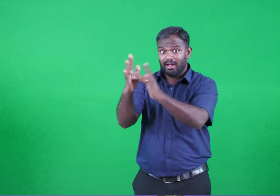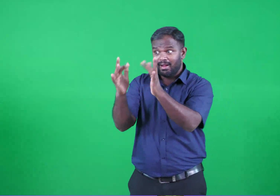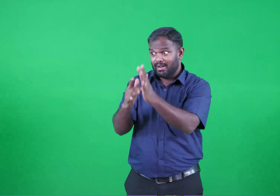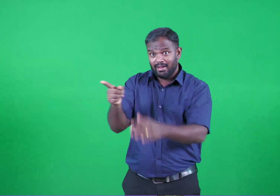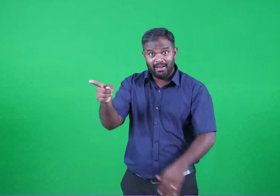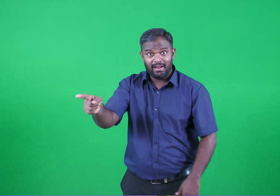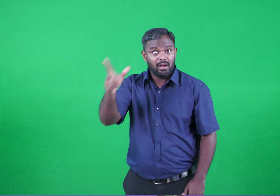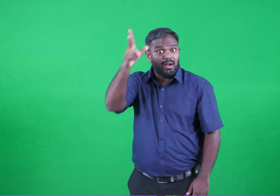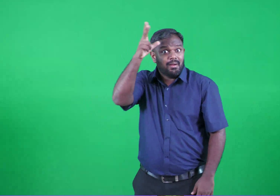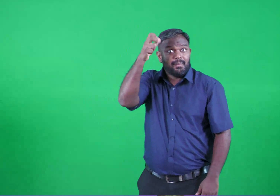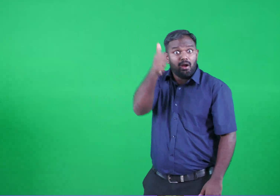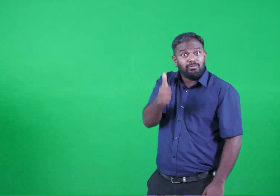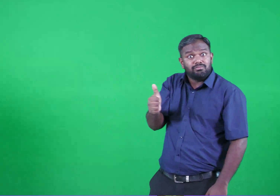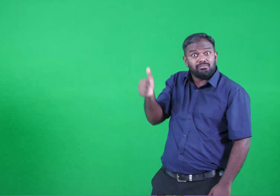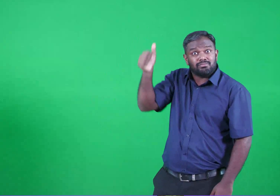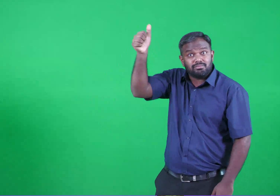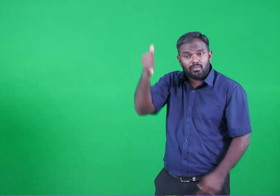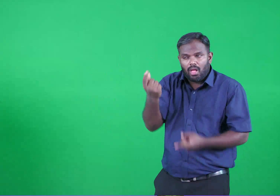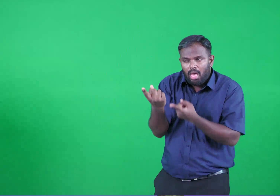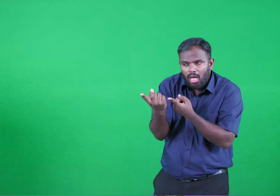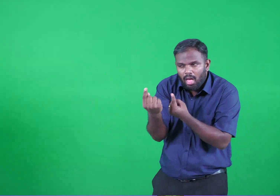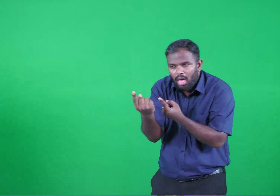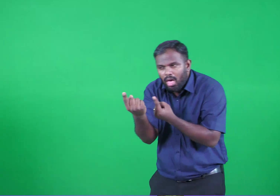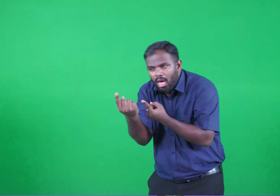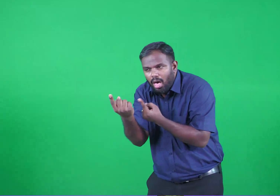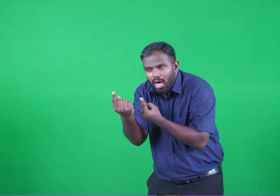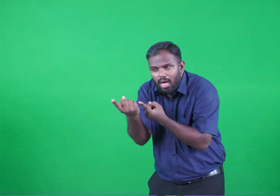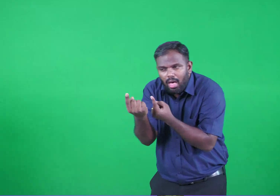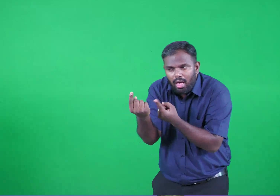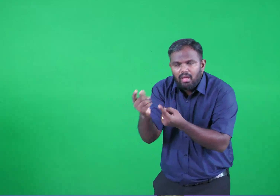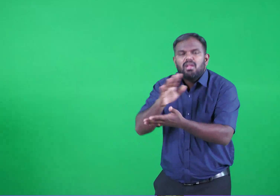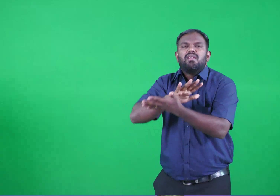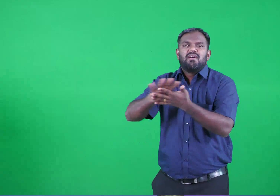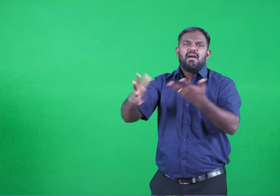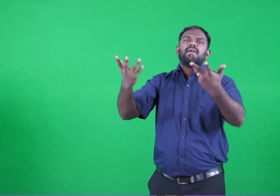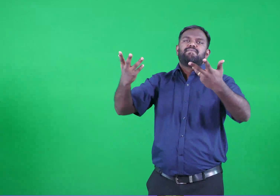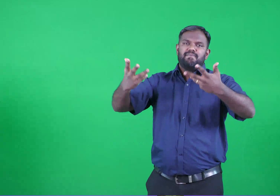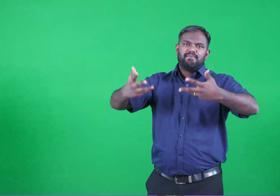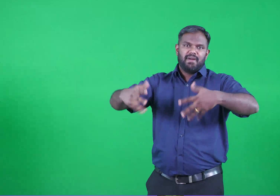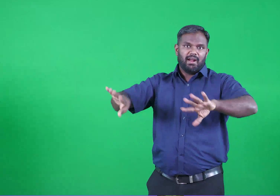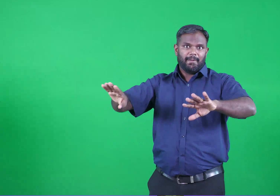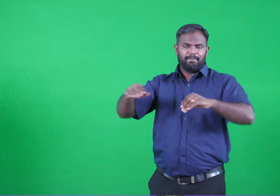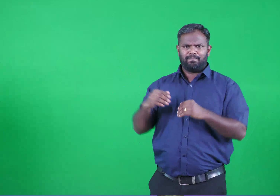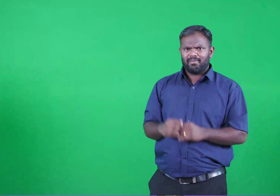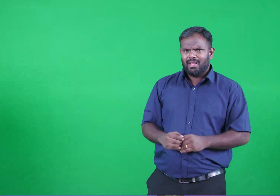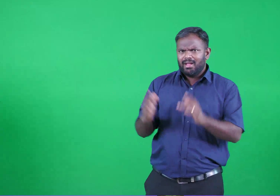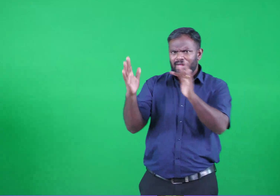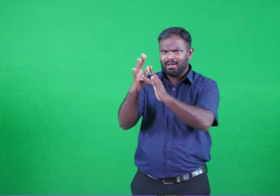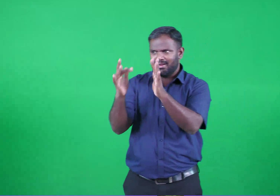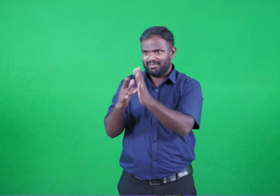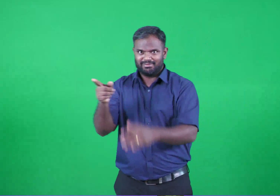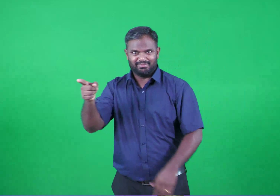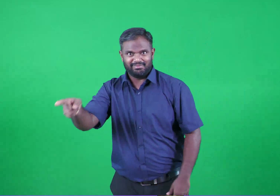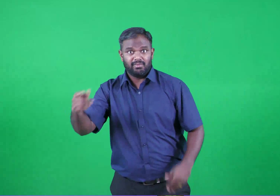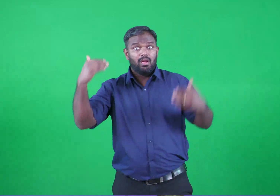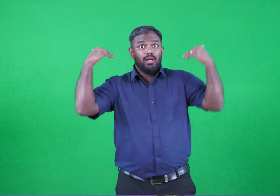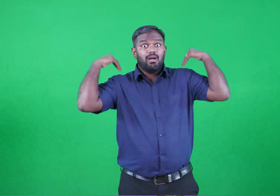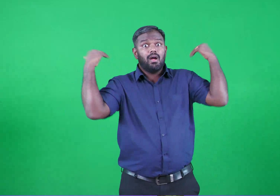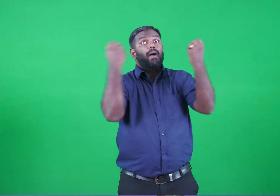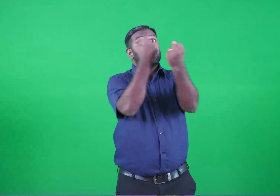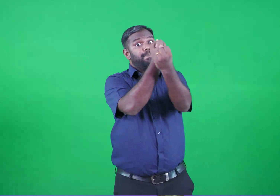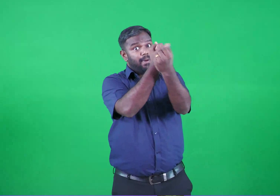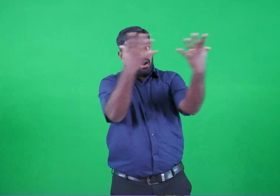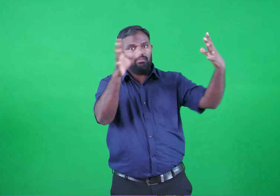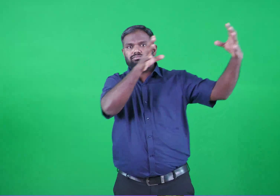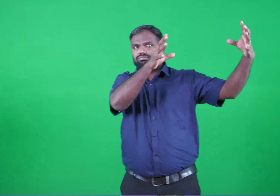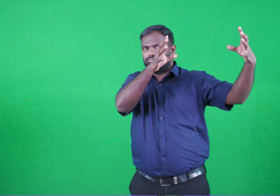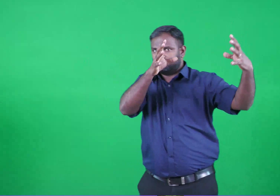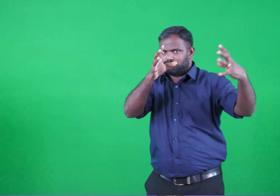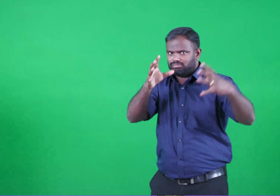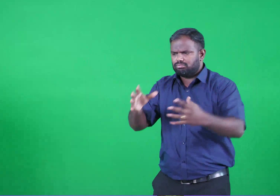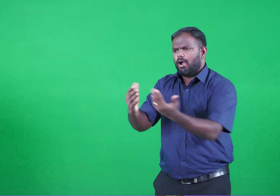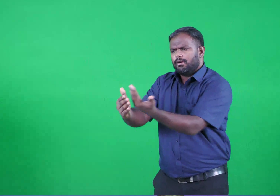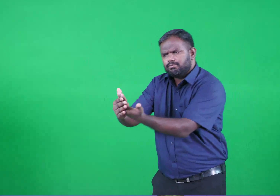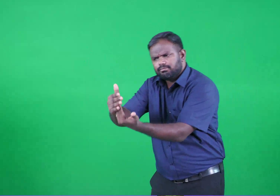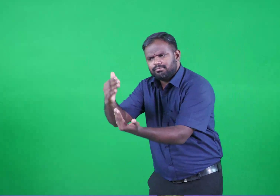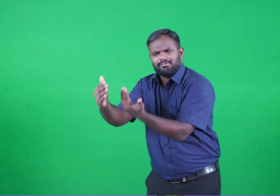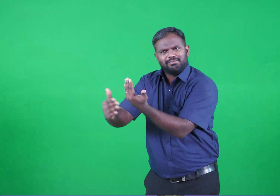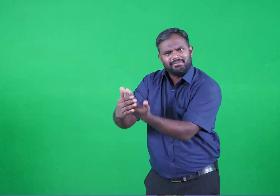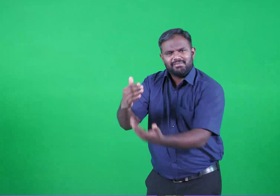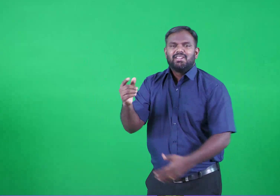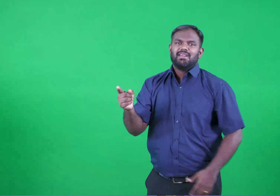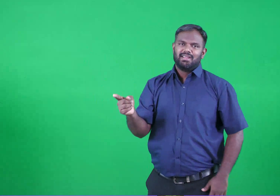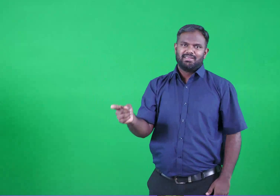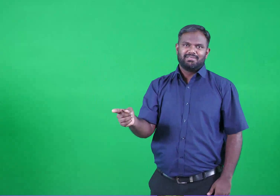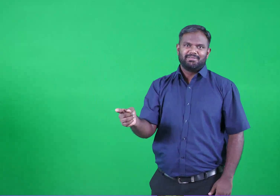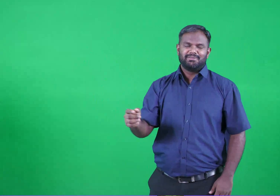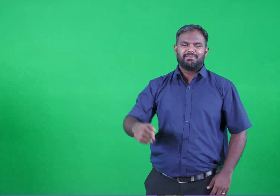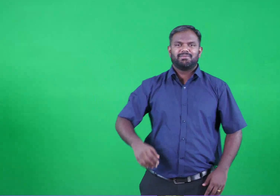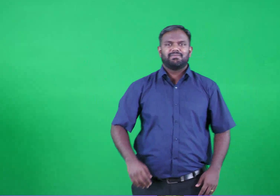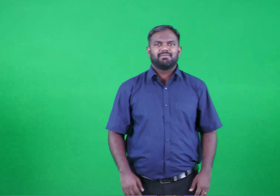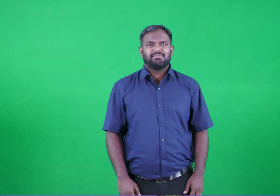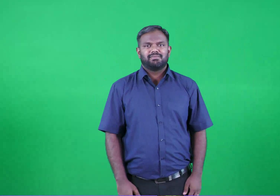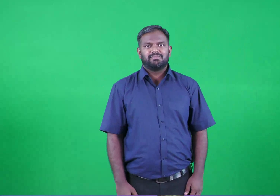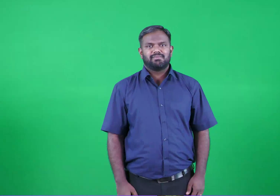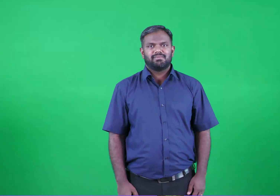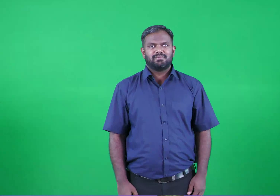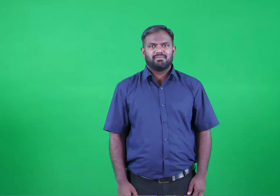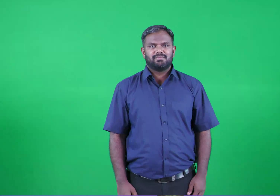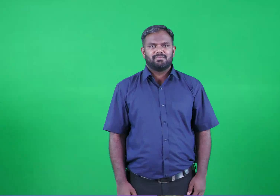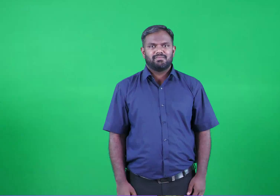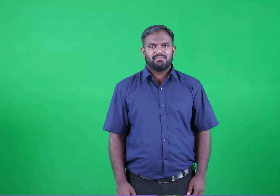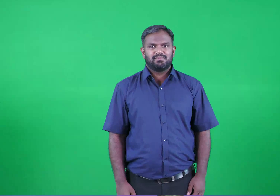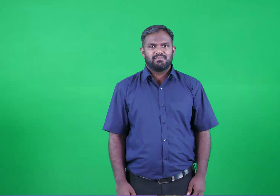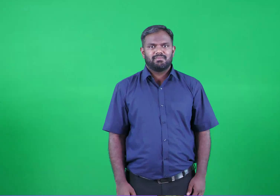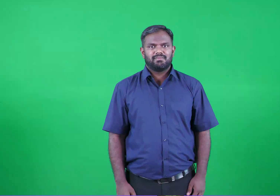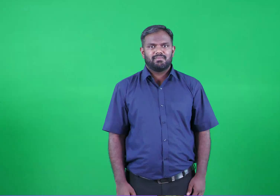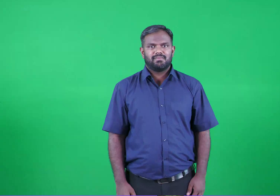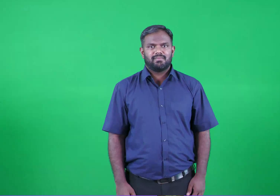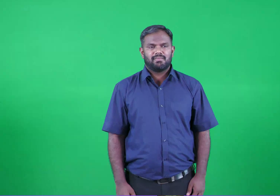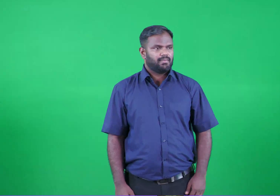He was with the wild animals, and the angels ministered to Him.